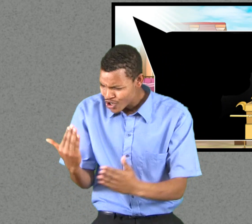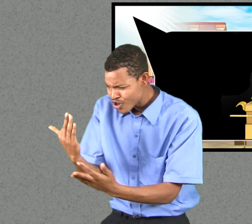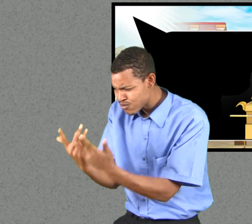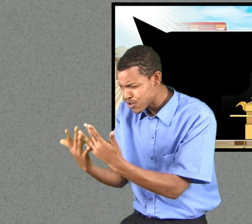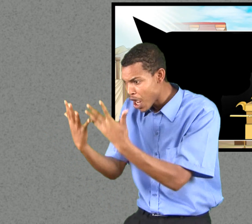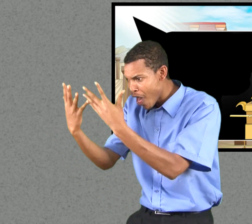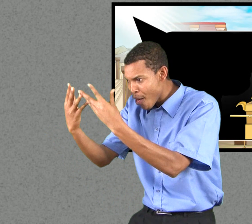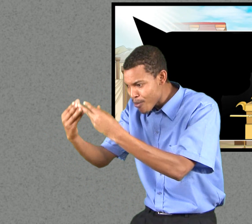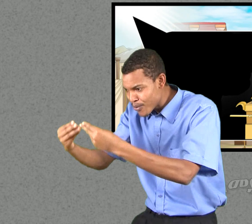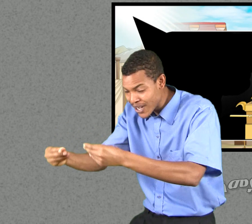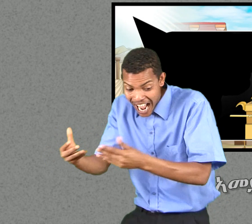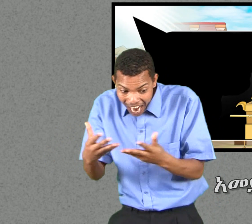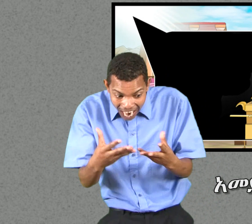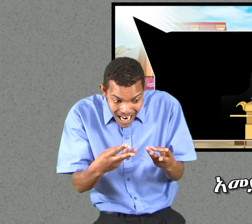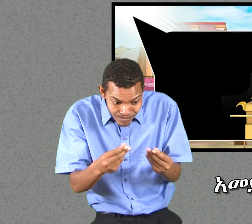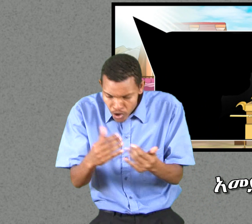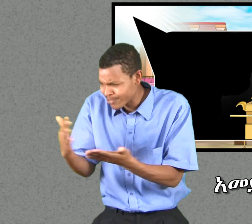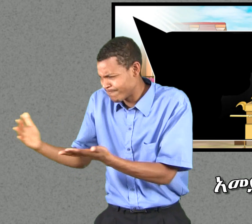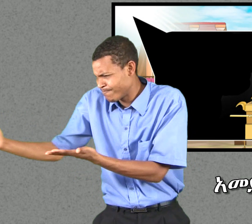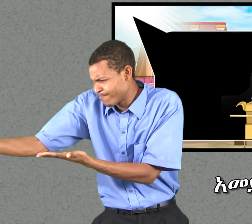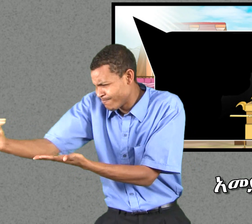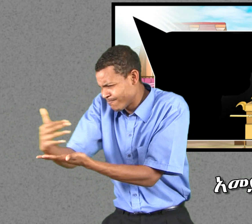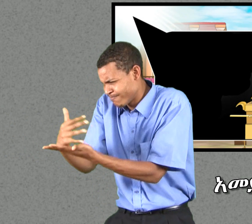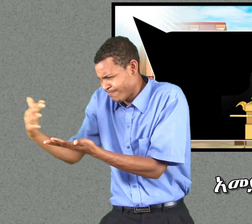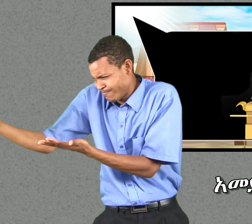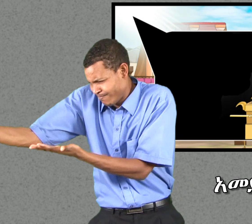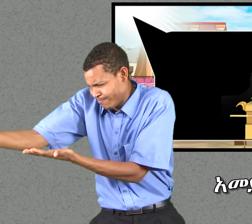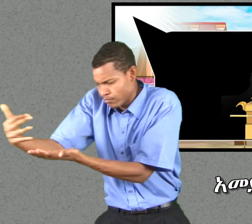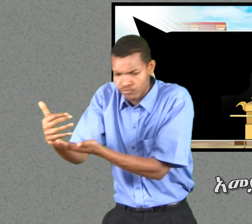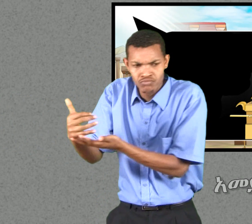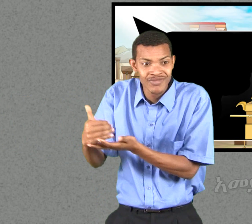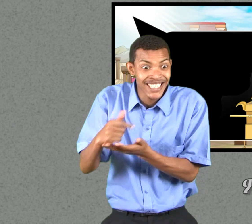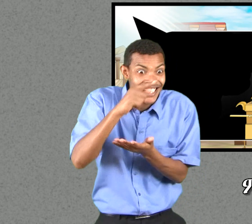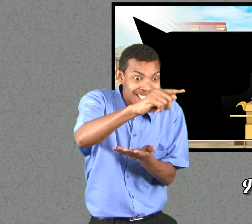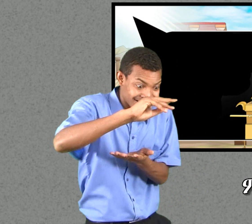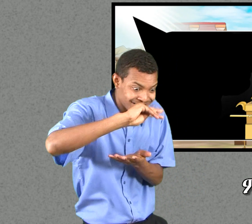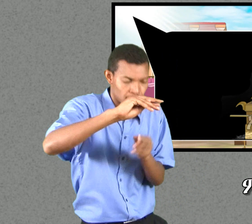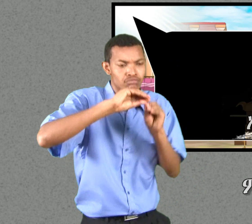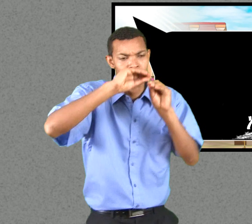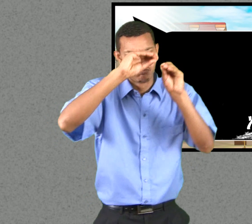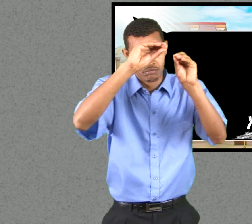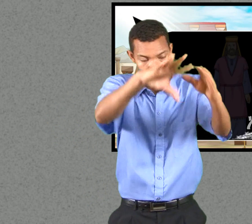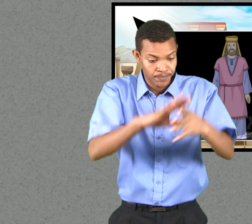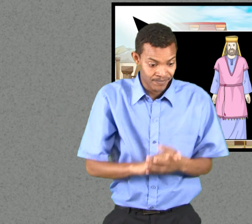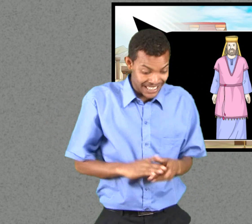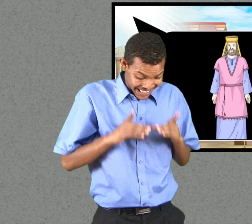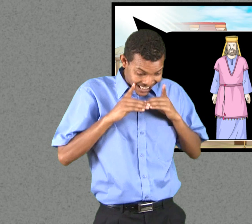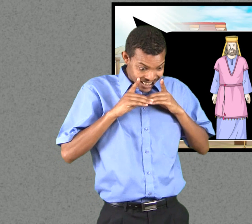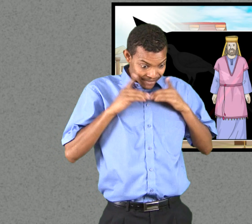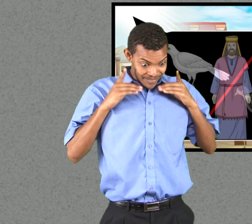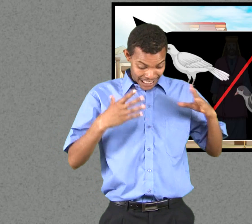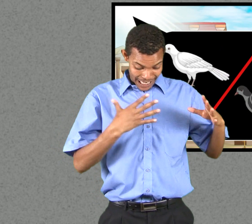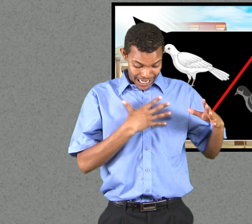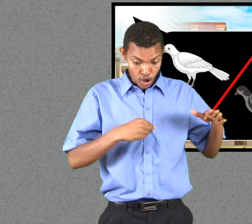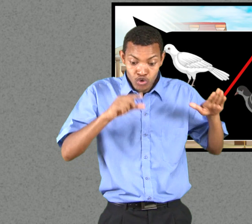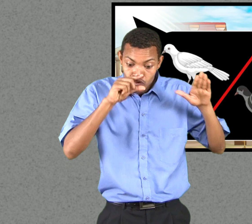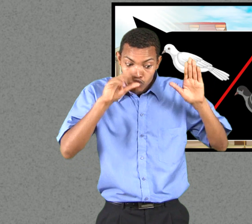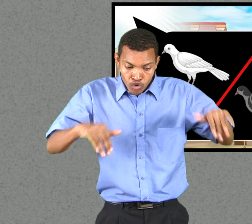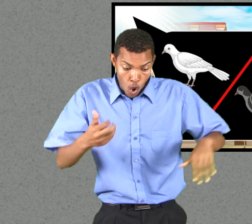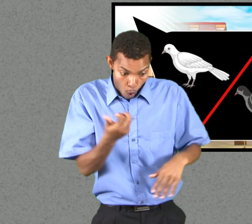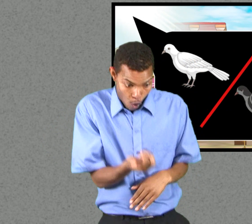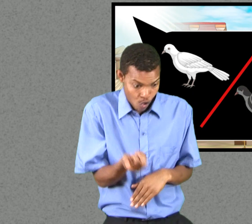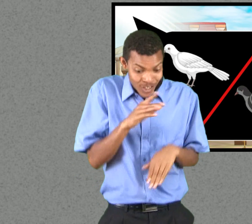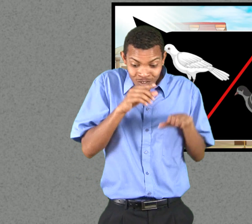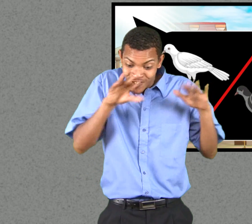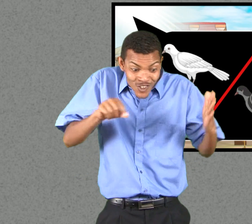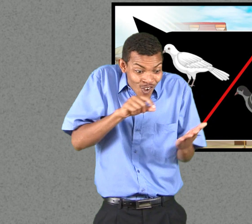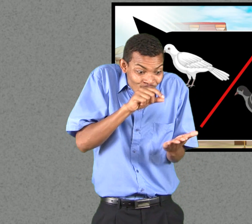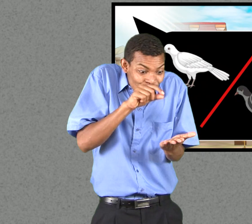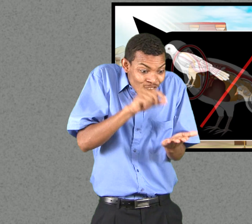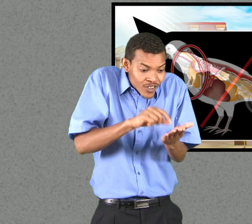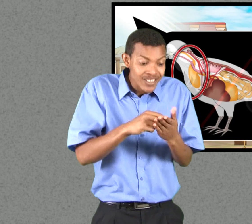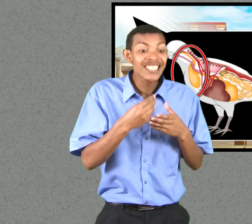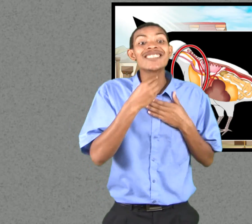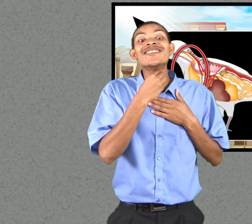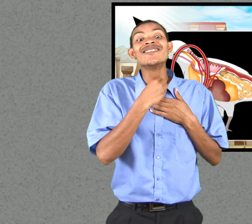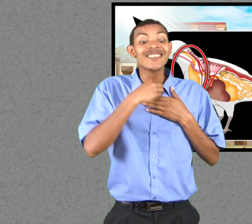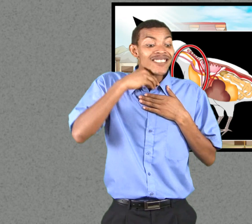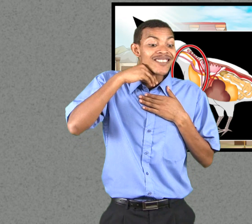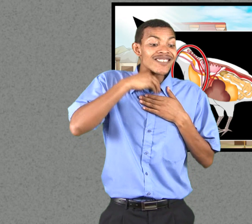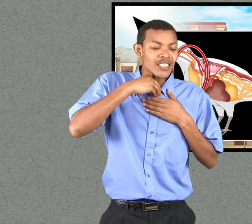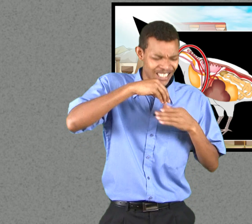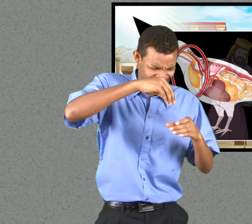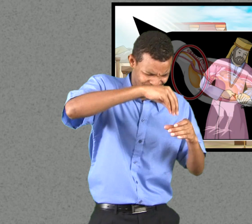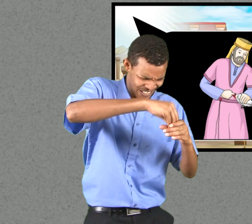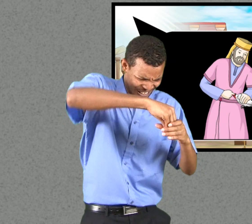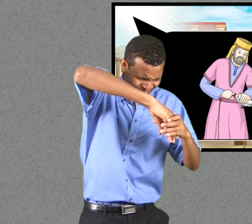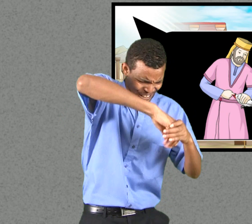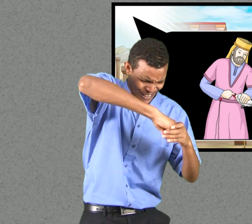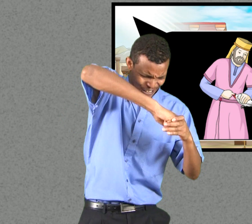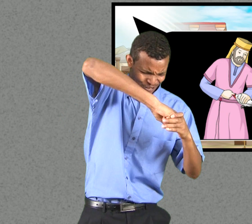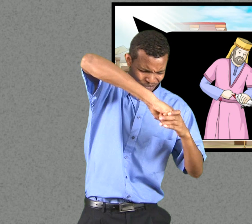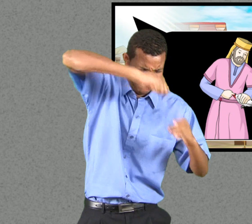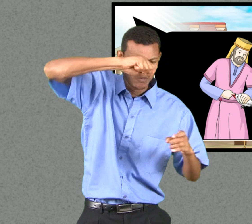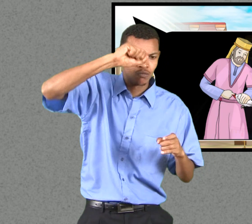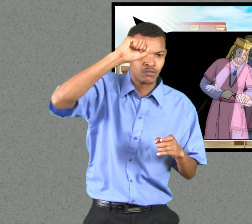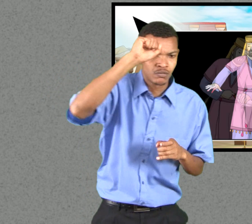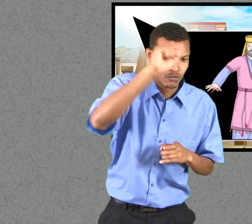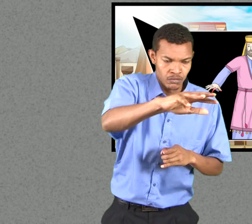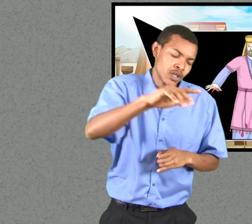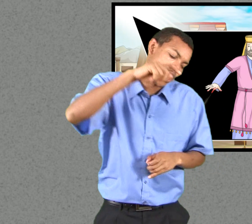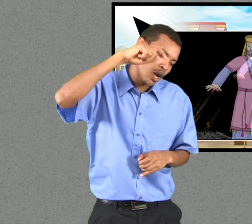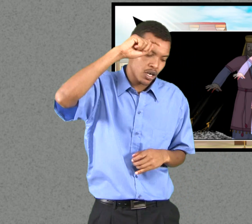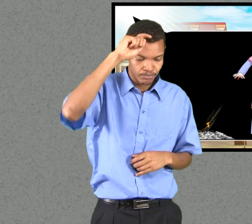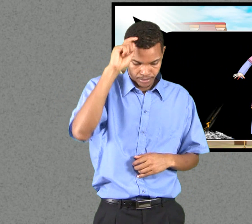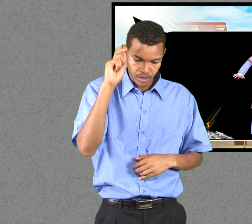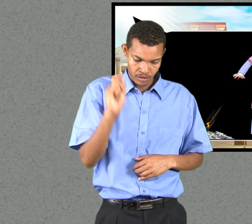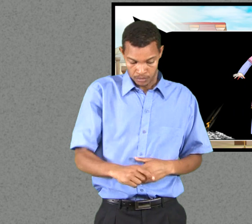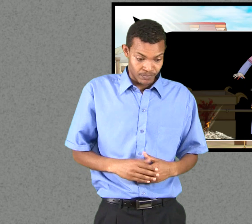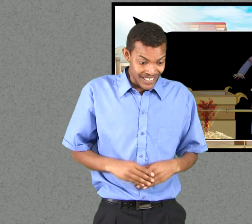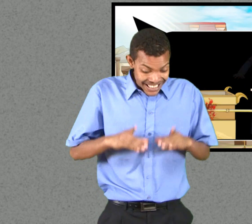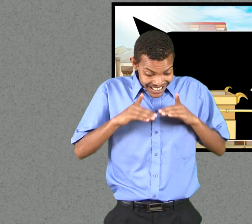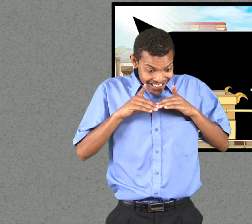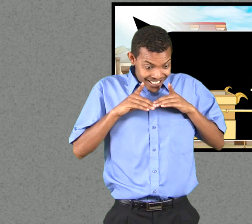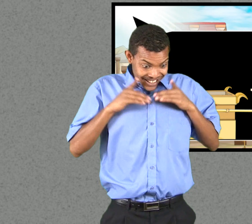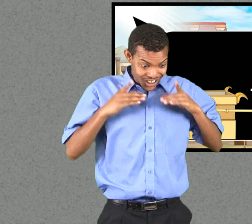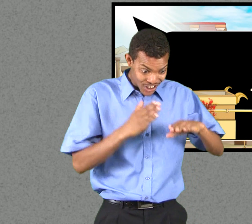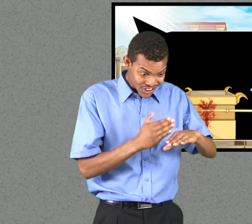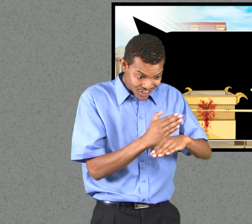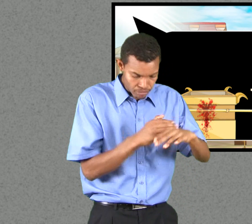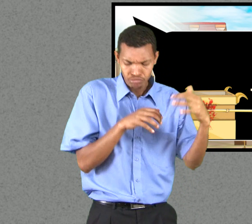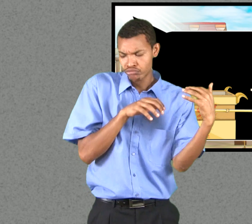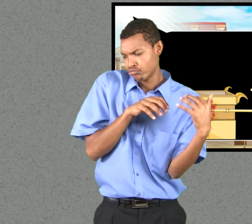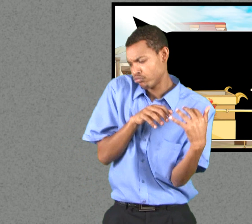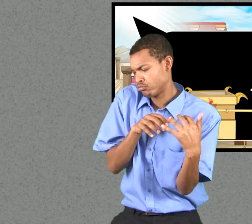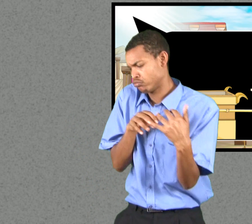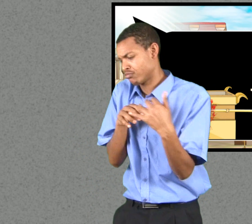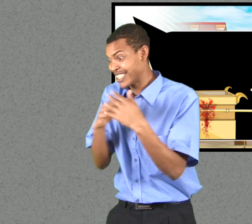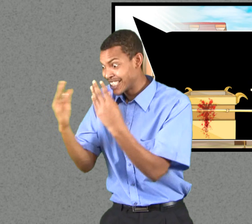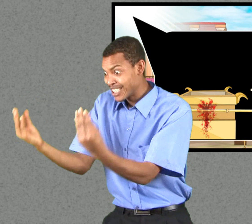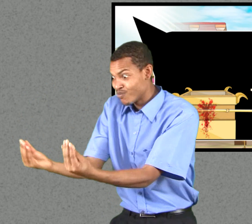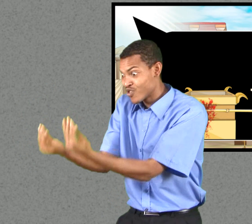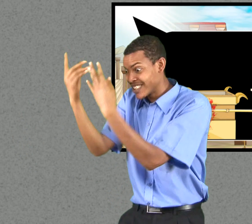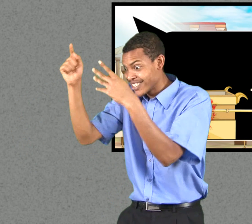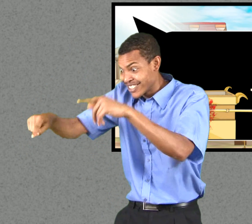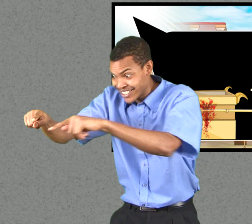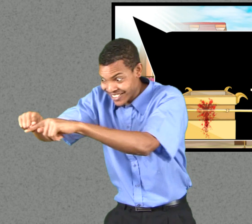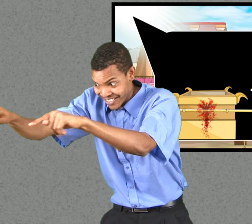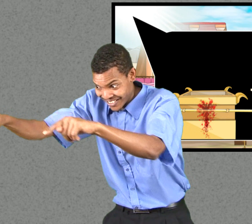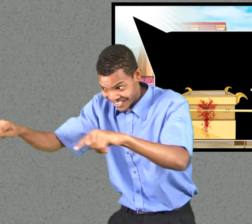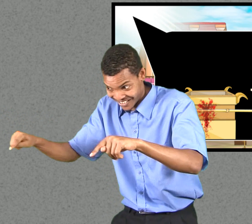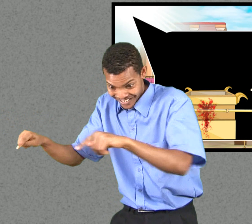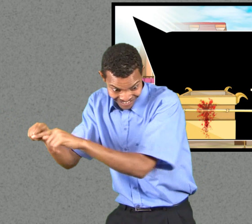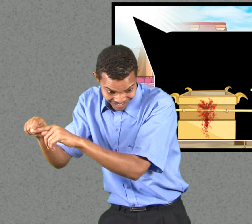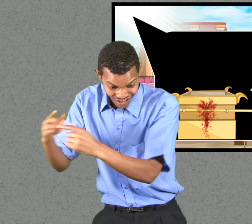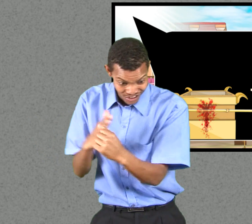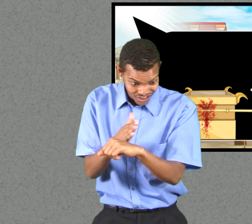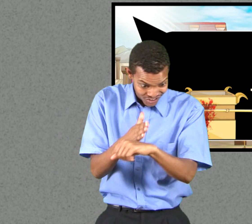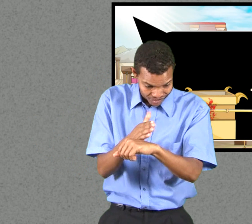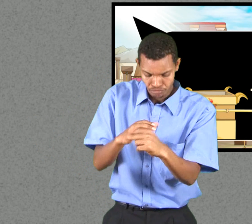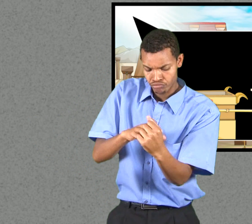And he is to remove the crop with its contents and throw it to the east side of the altar, in the place for ashes.